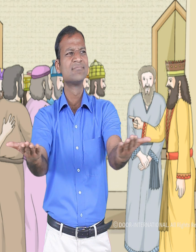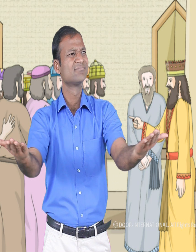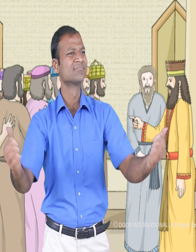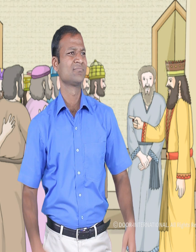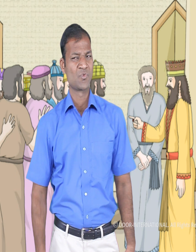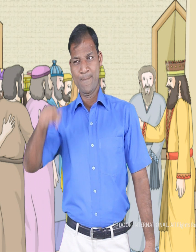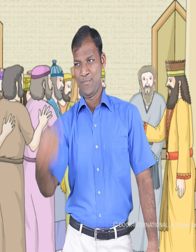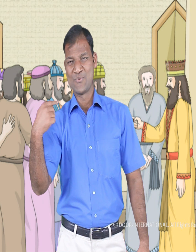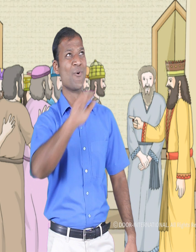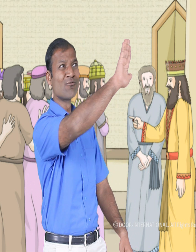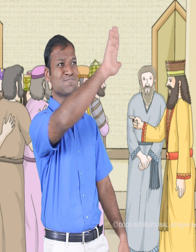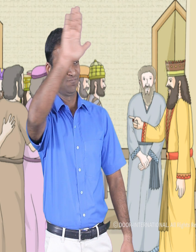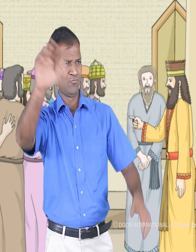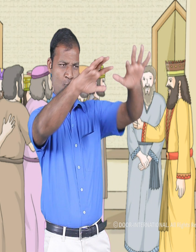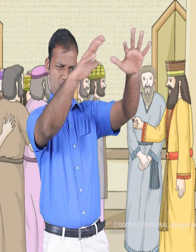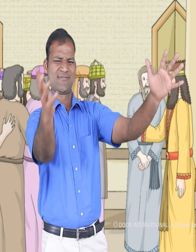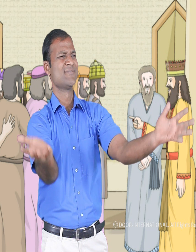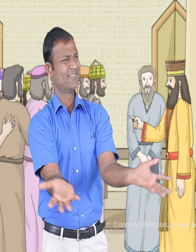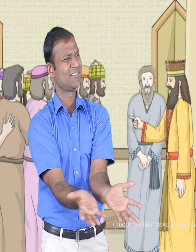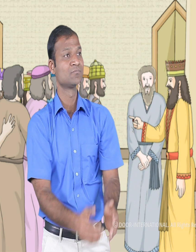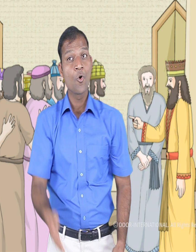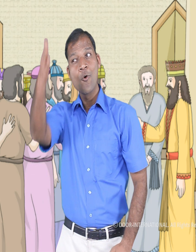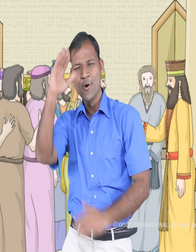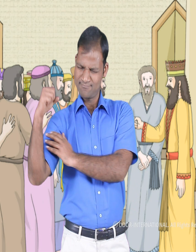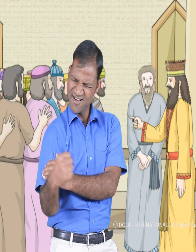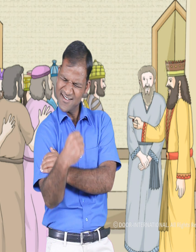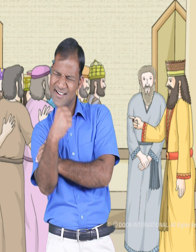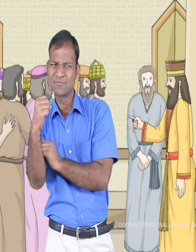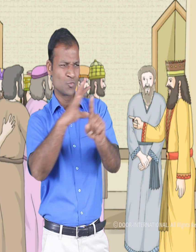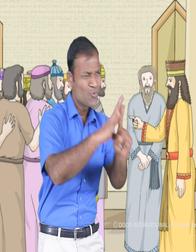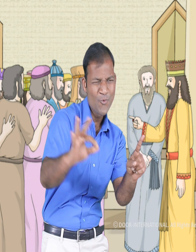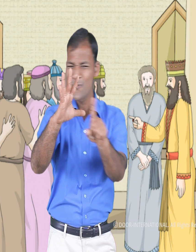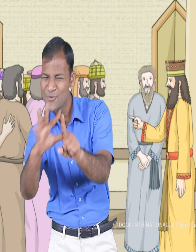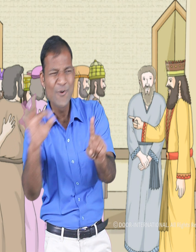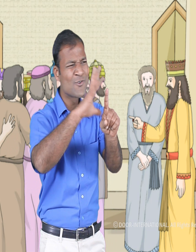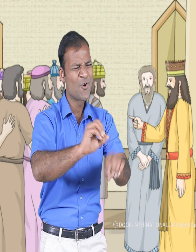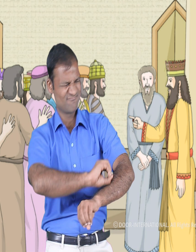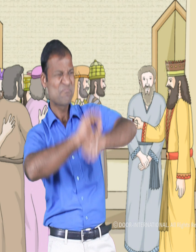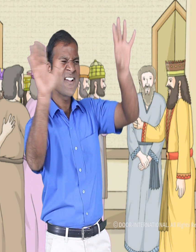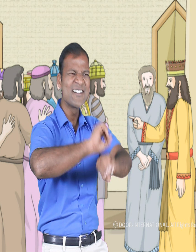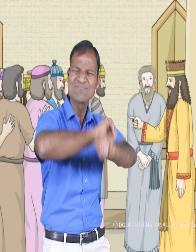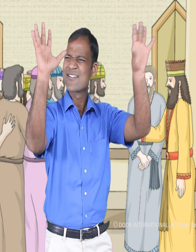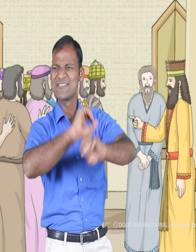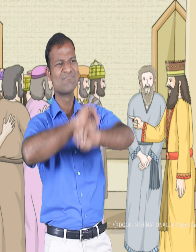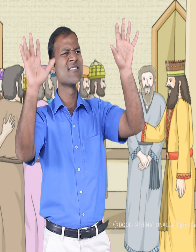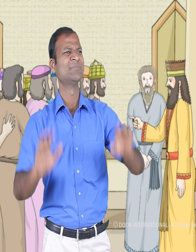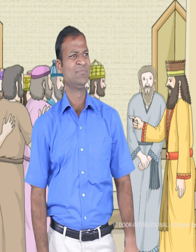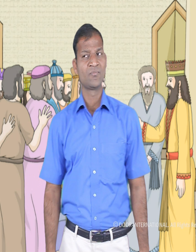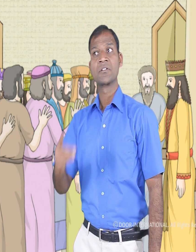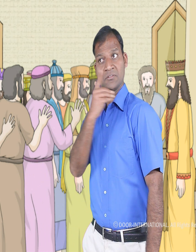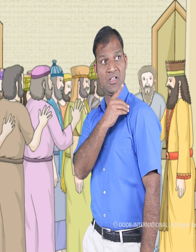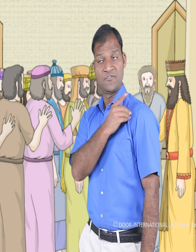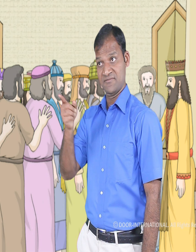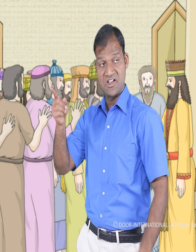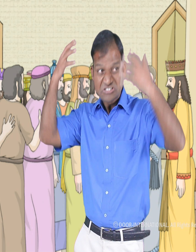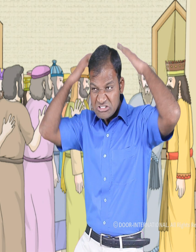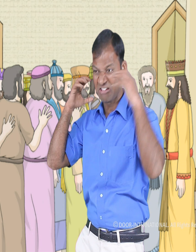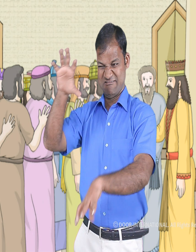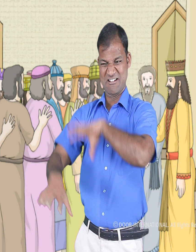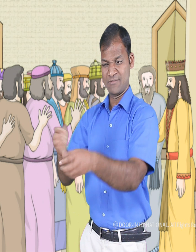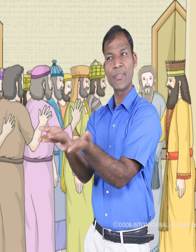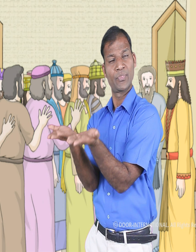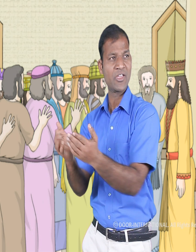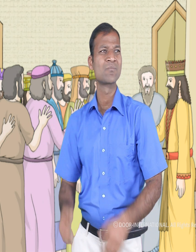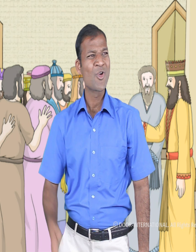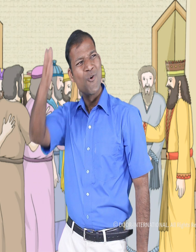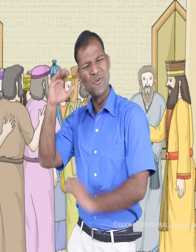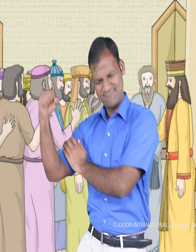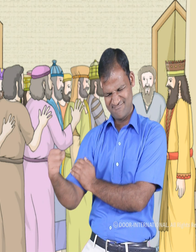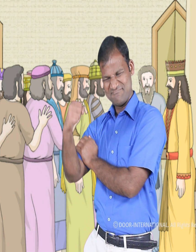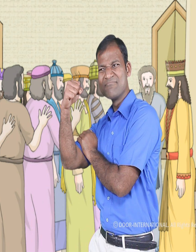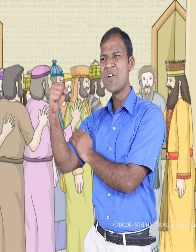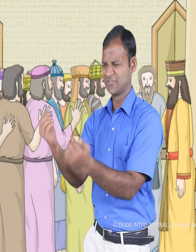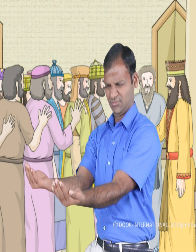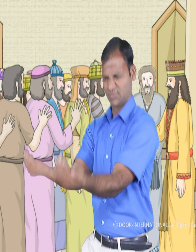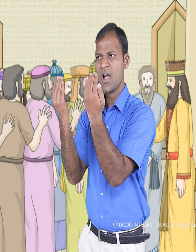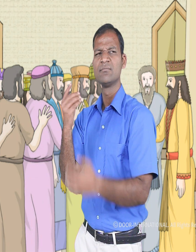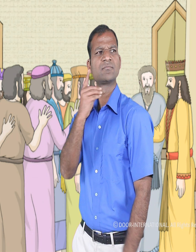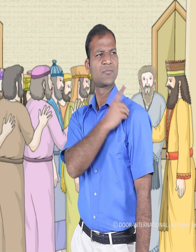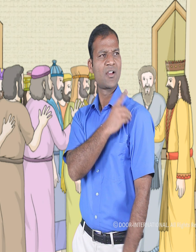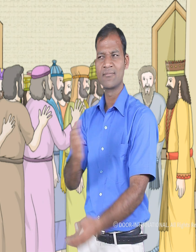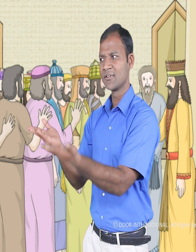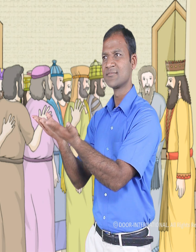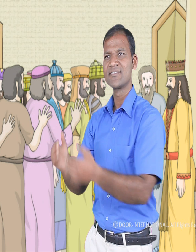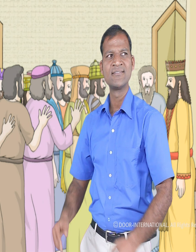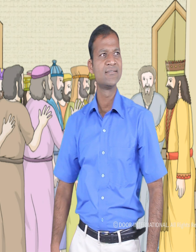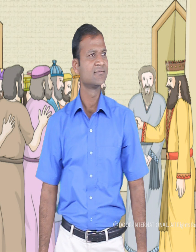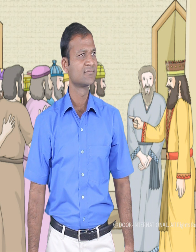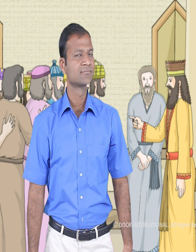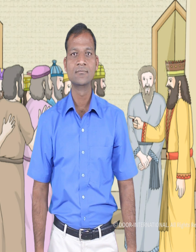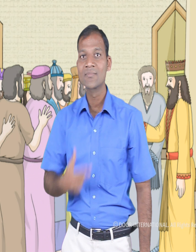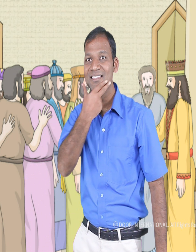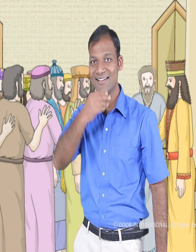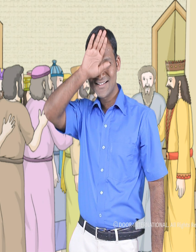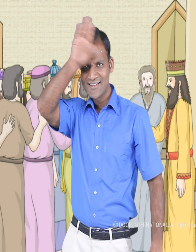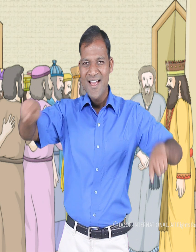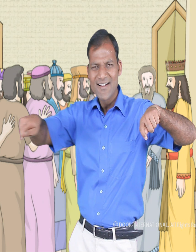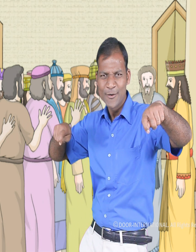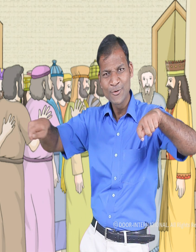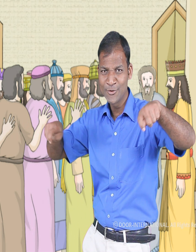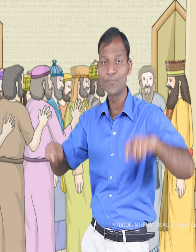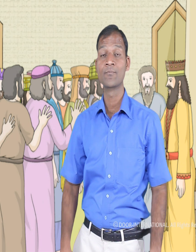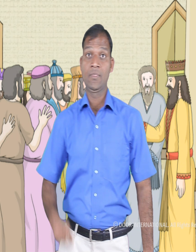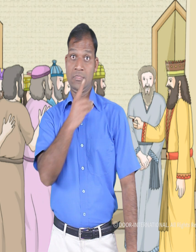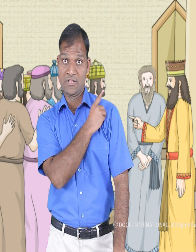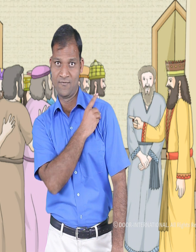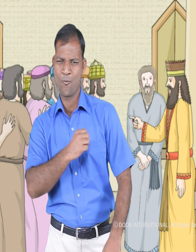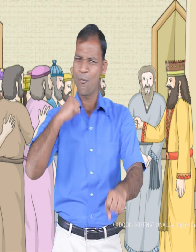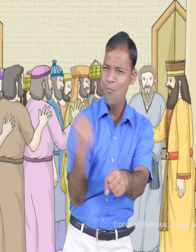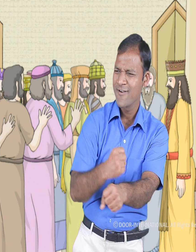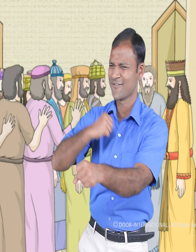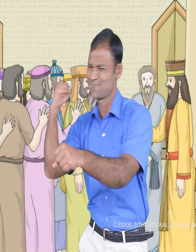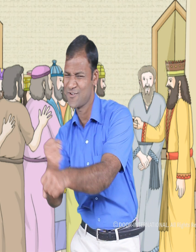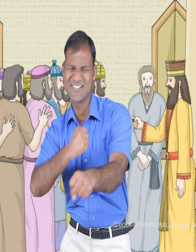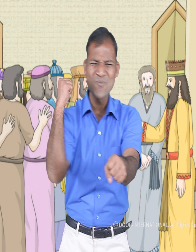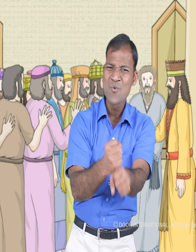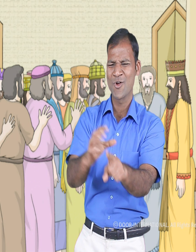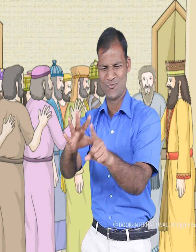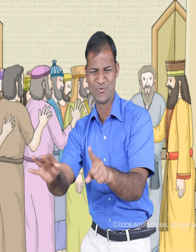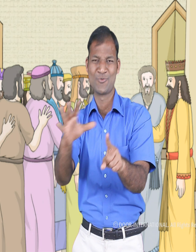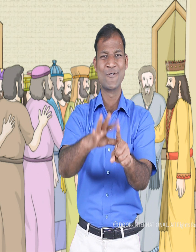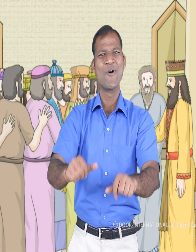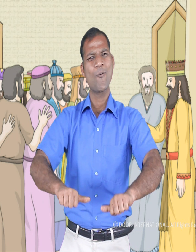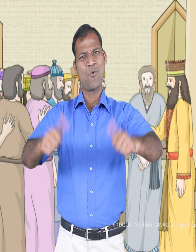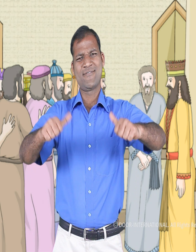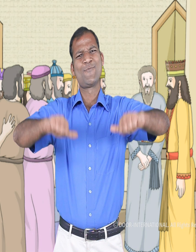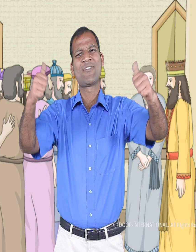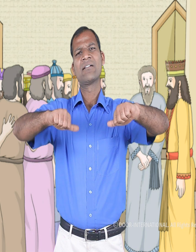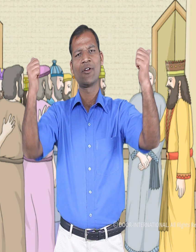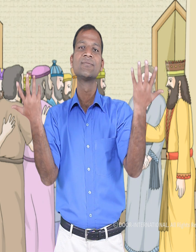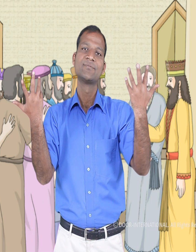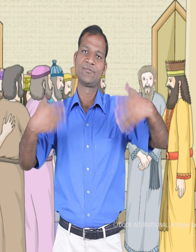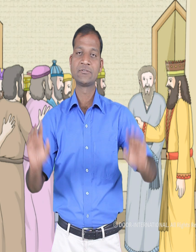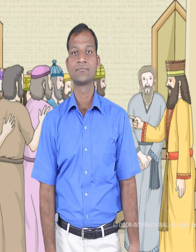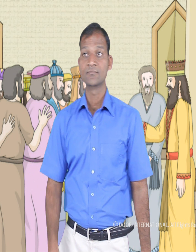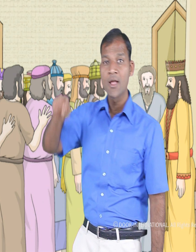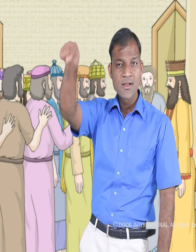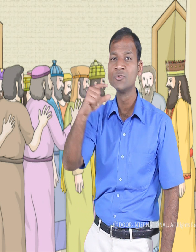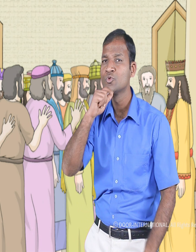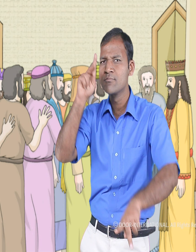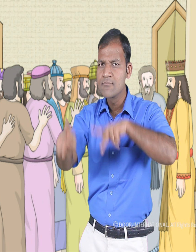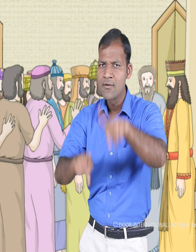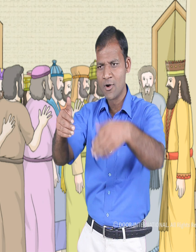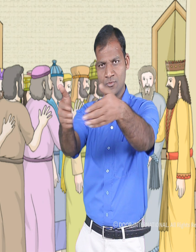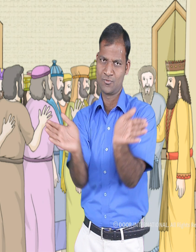He performs signs and wonders in the heavens and on the earth, for He has rescued Daniel from the power of the lions.”